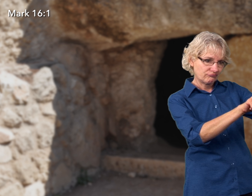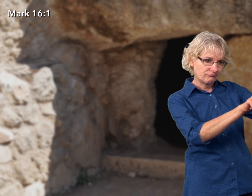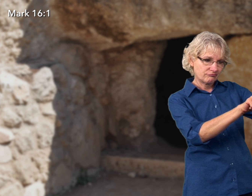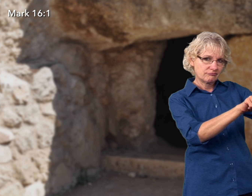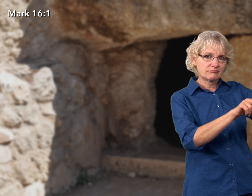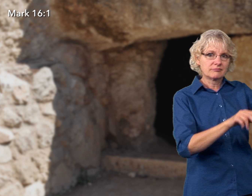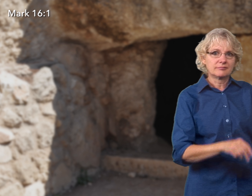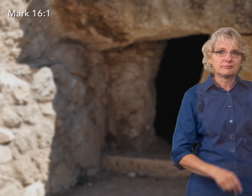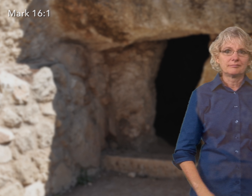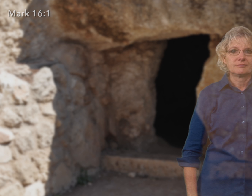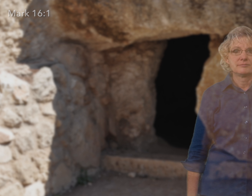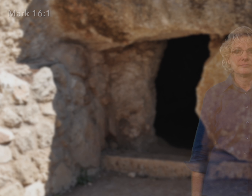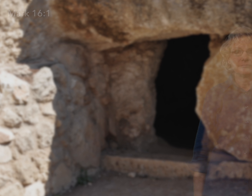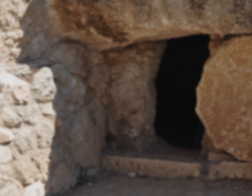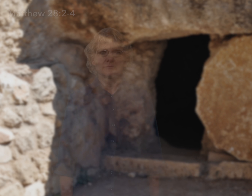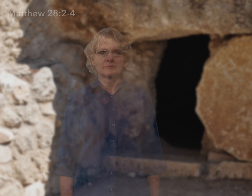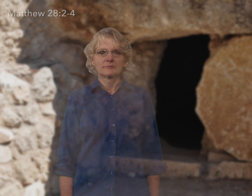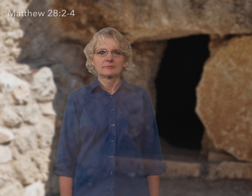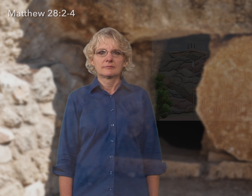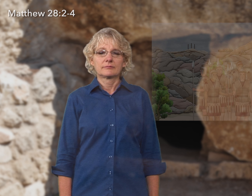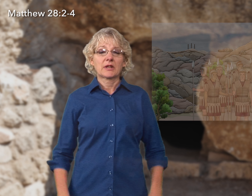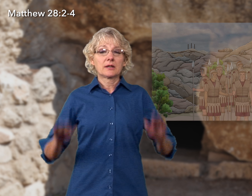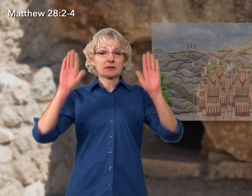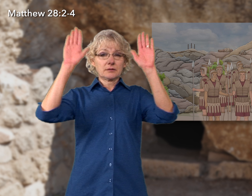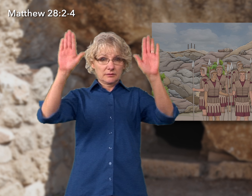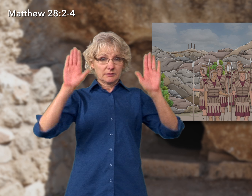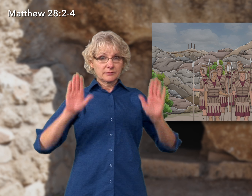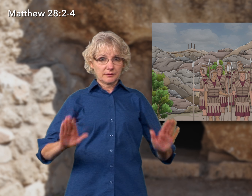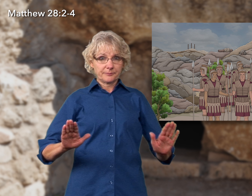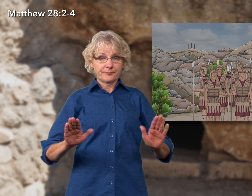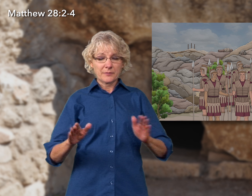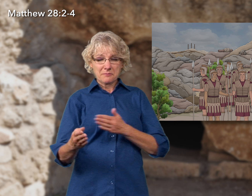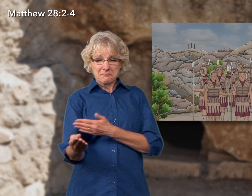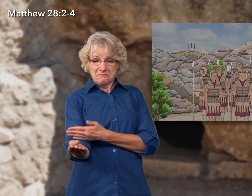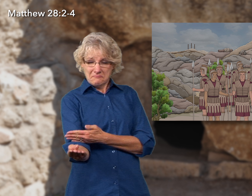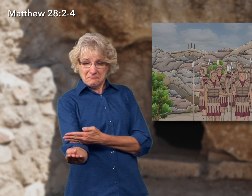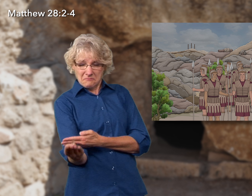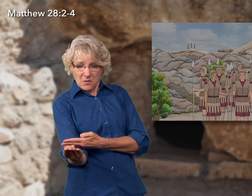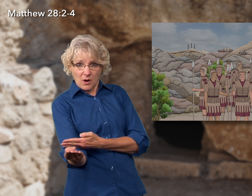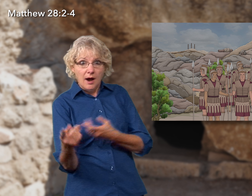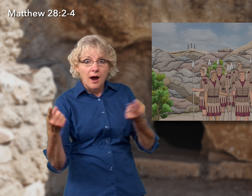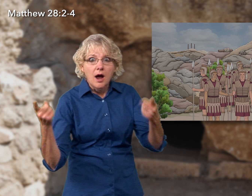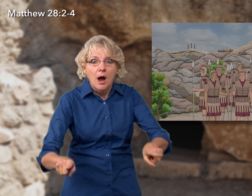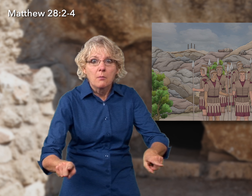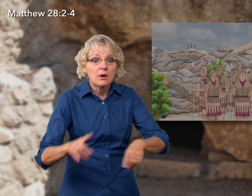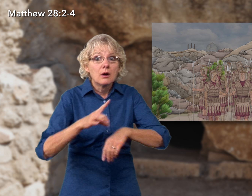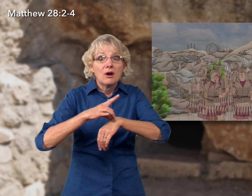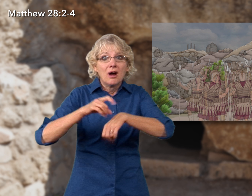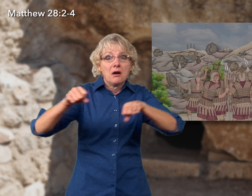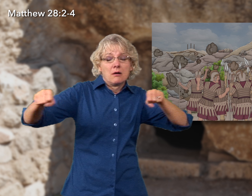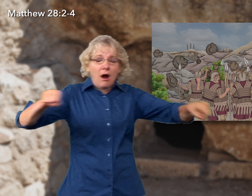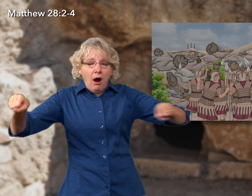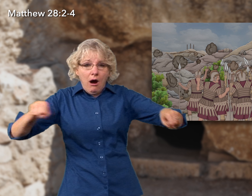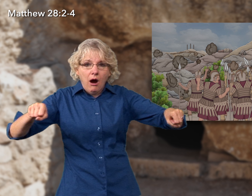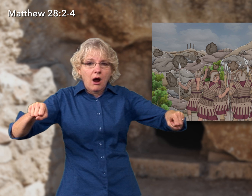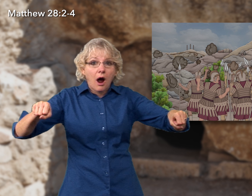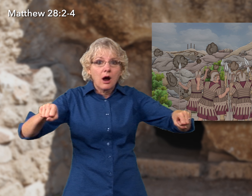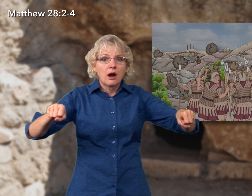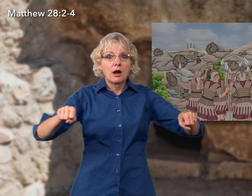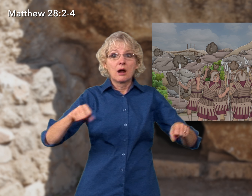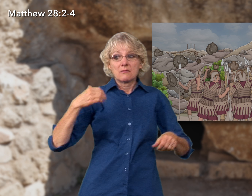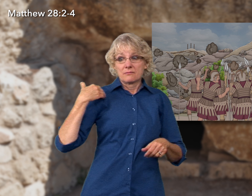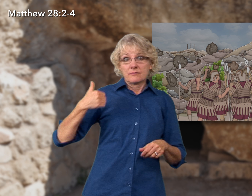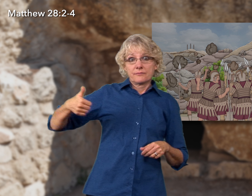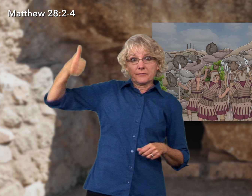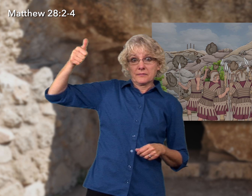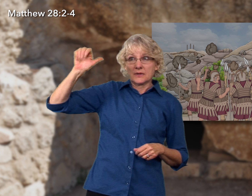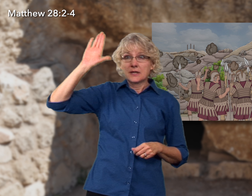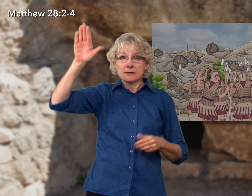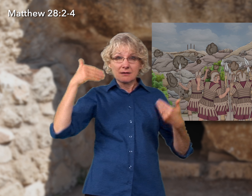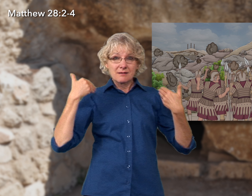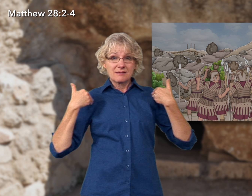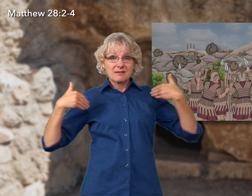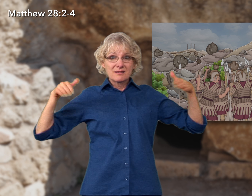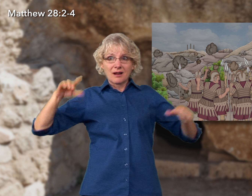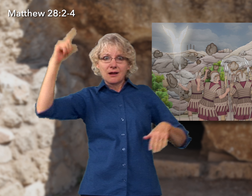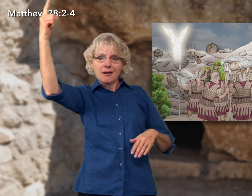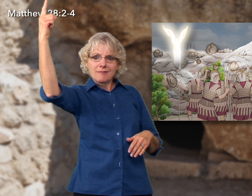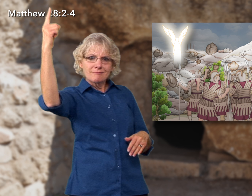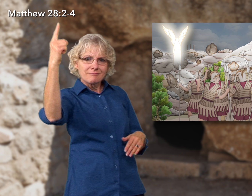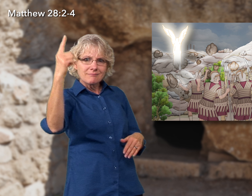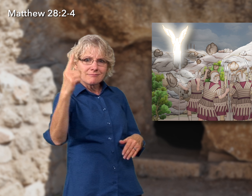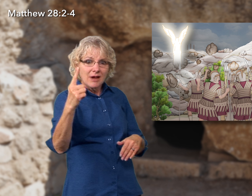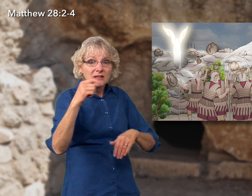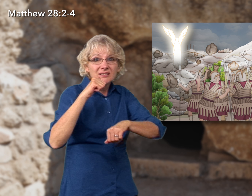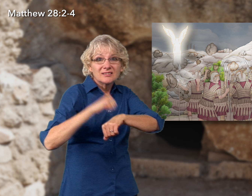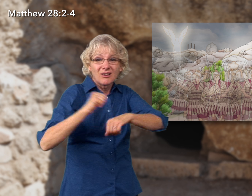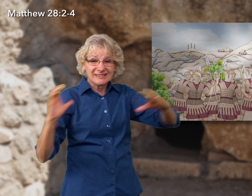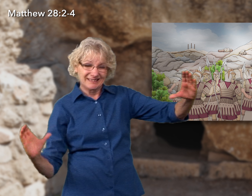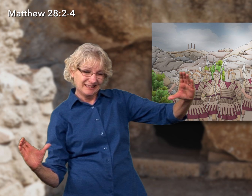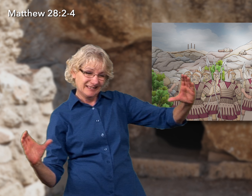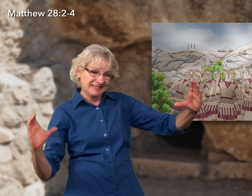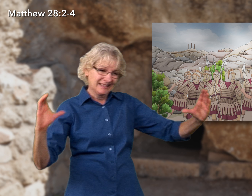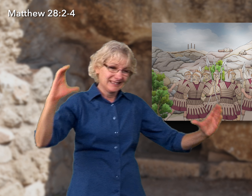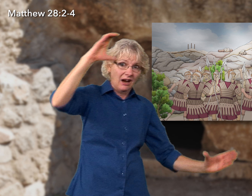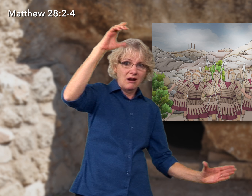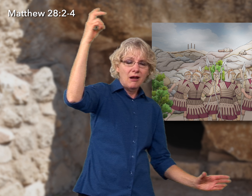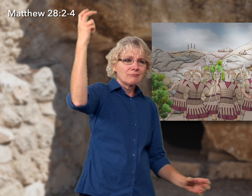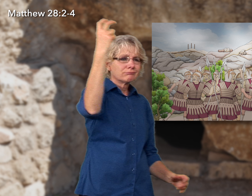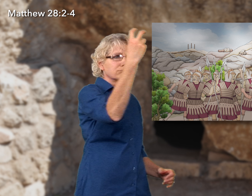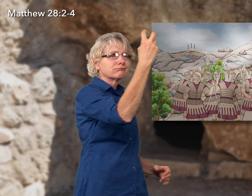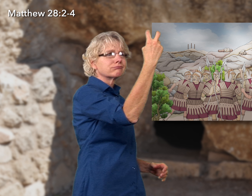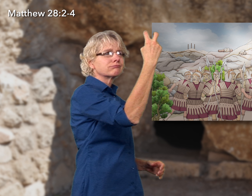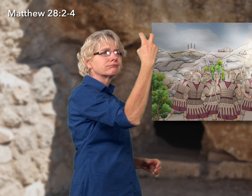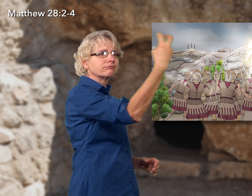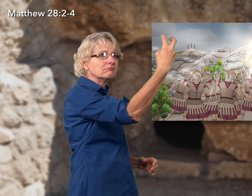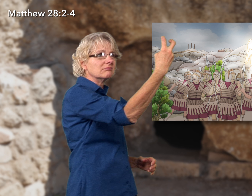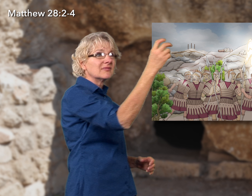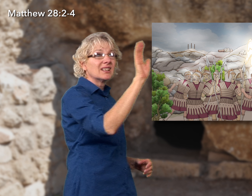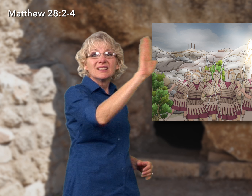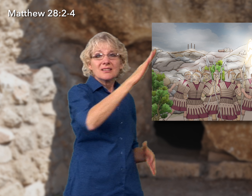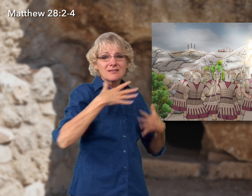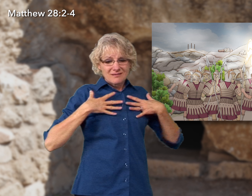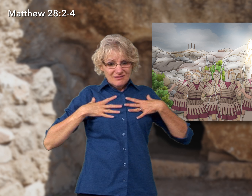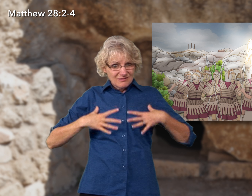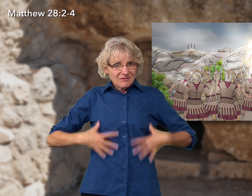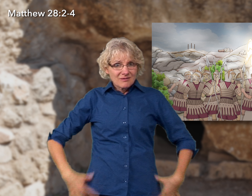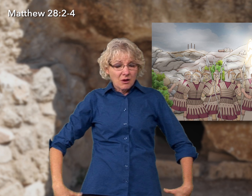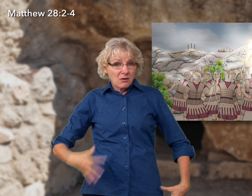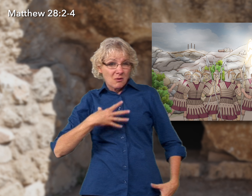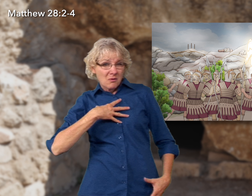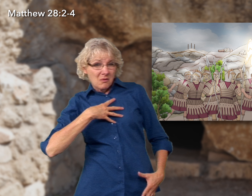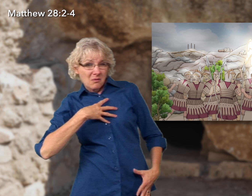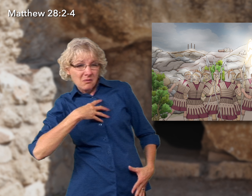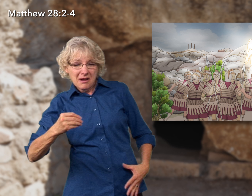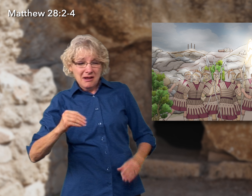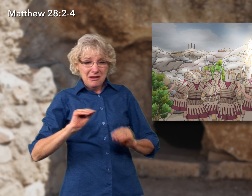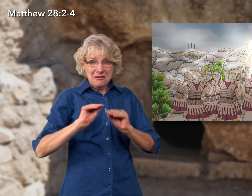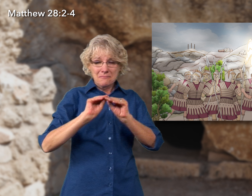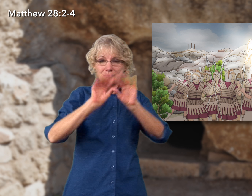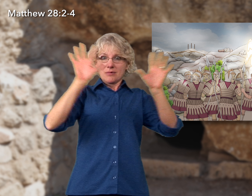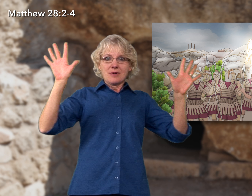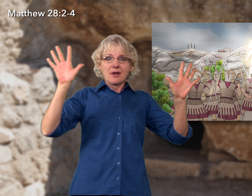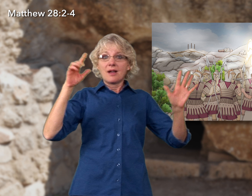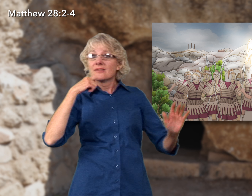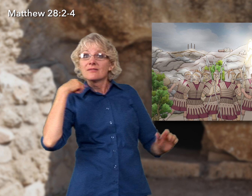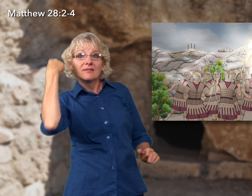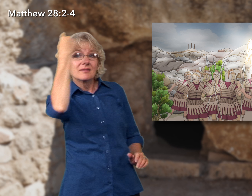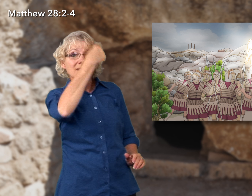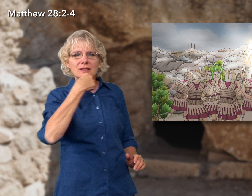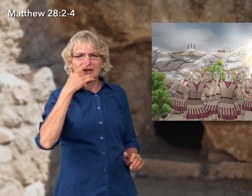Suddenly there was a great earthquake, for an angel of the Lord descended from heaven, rolled away the stone, and sat on it.